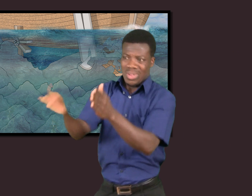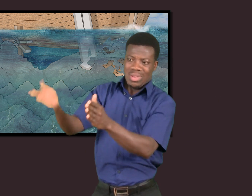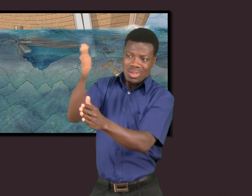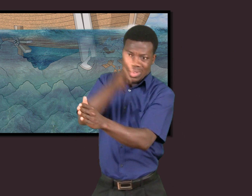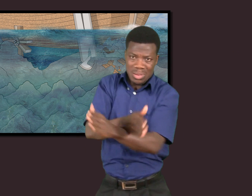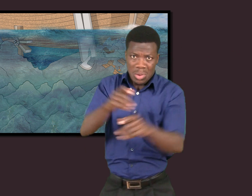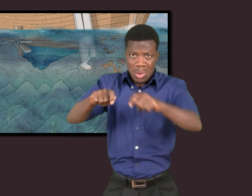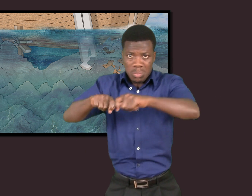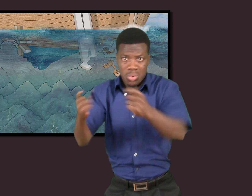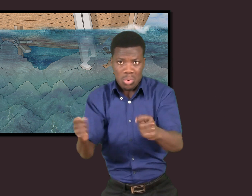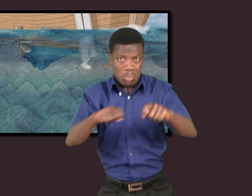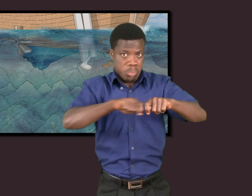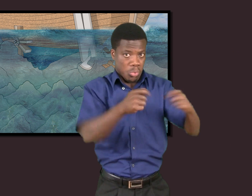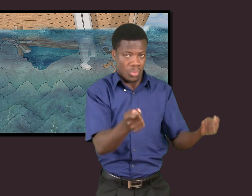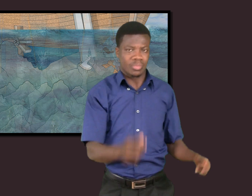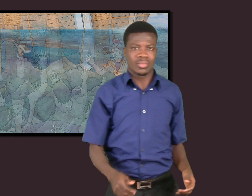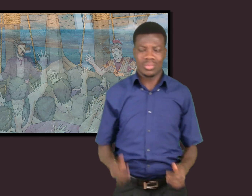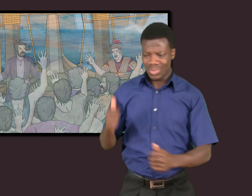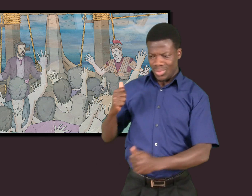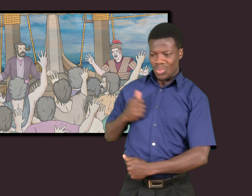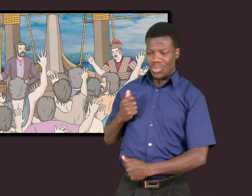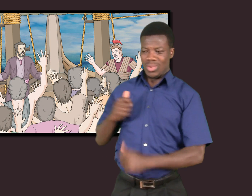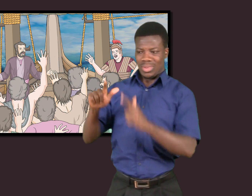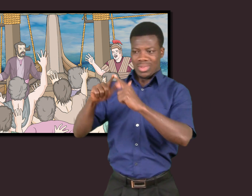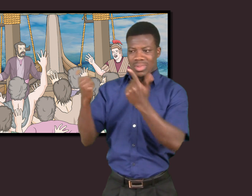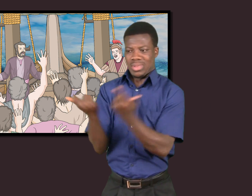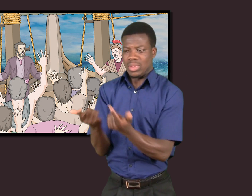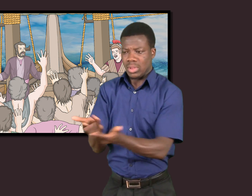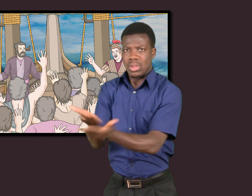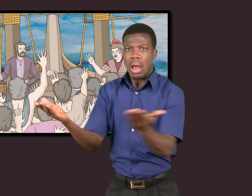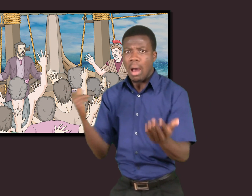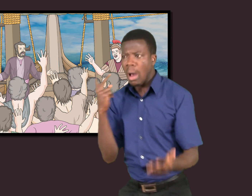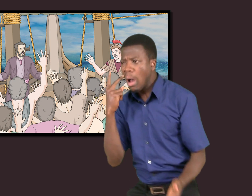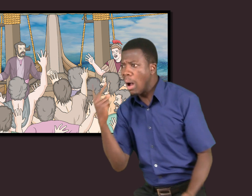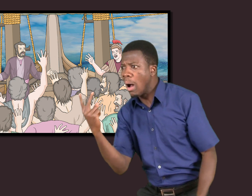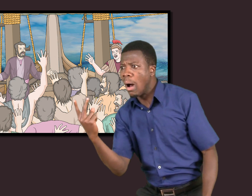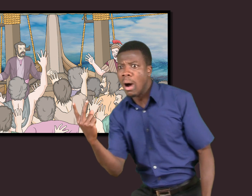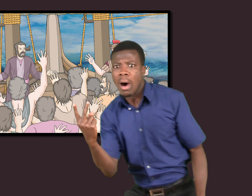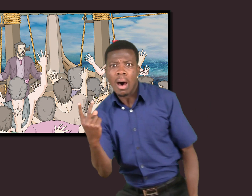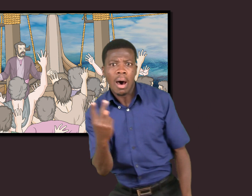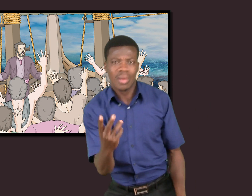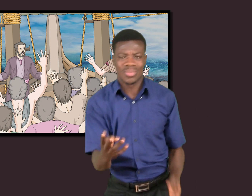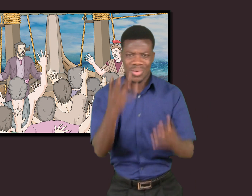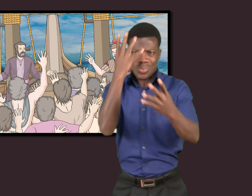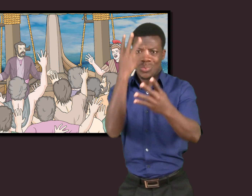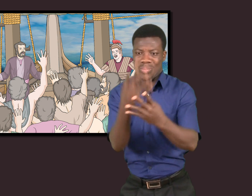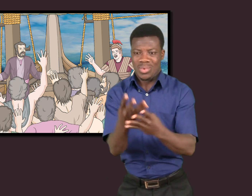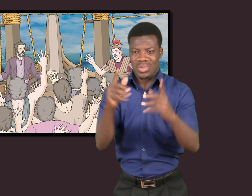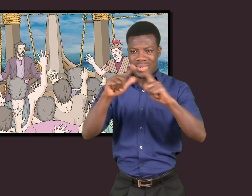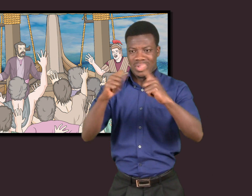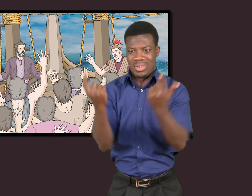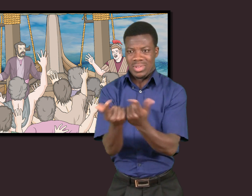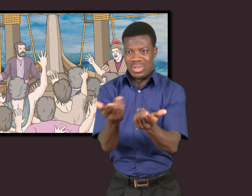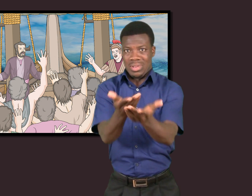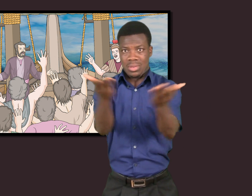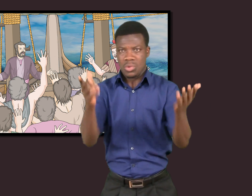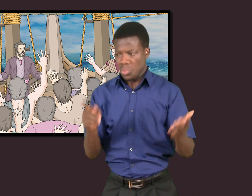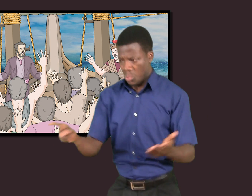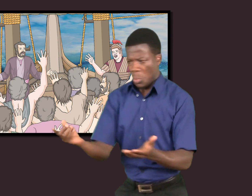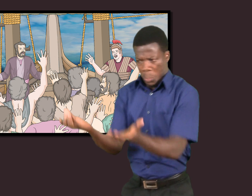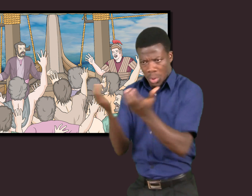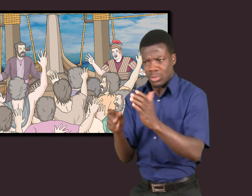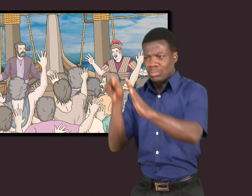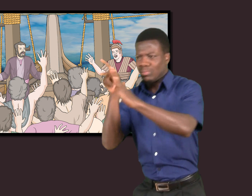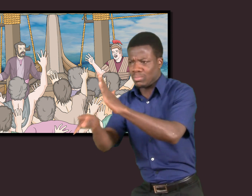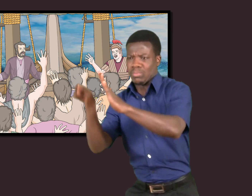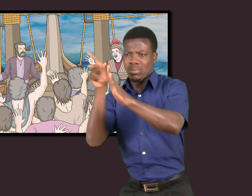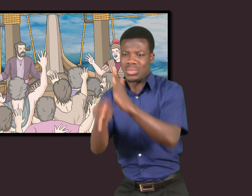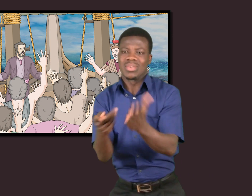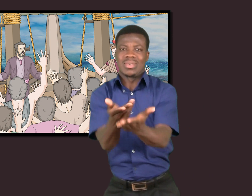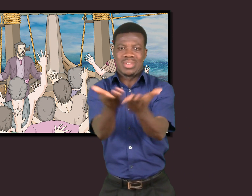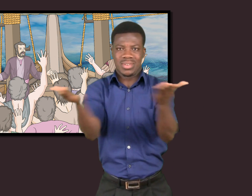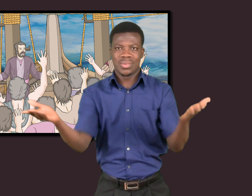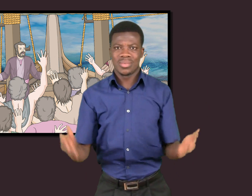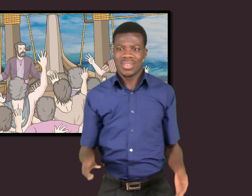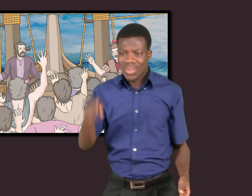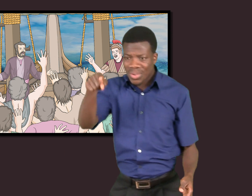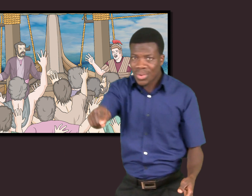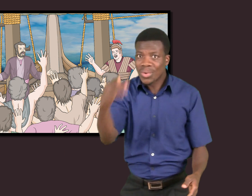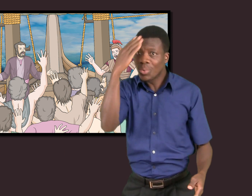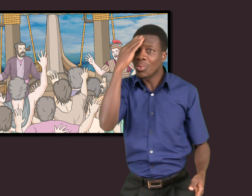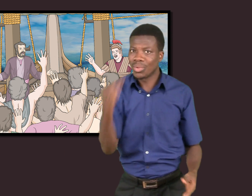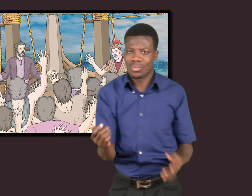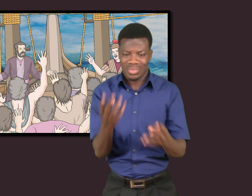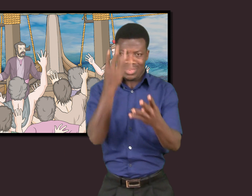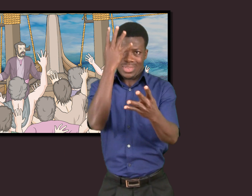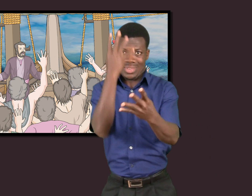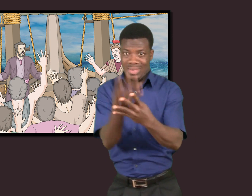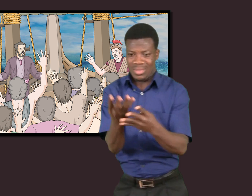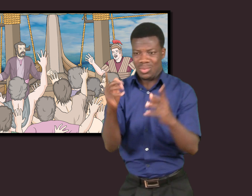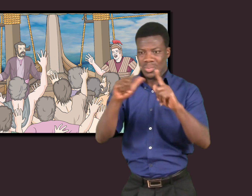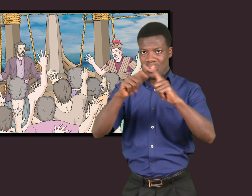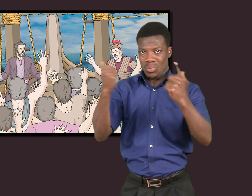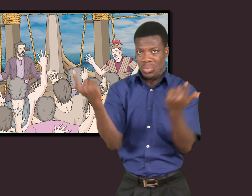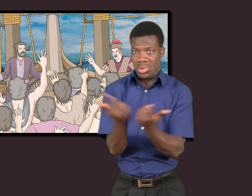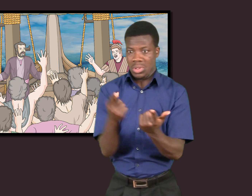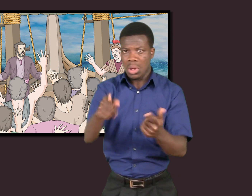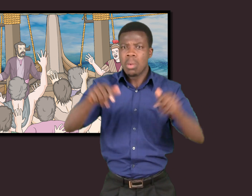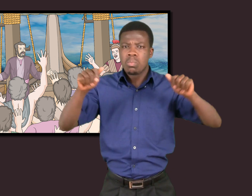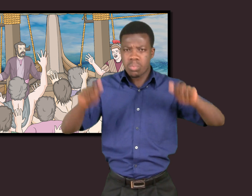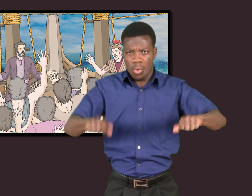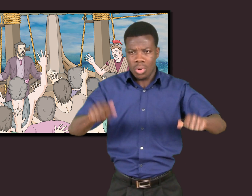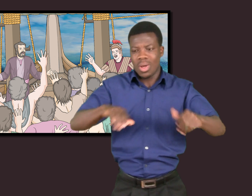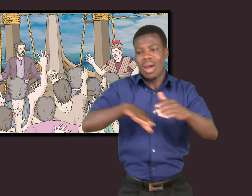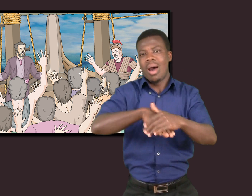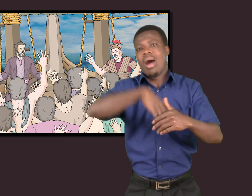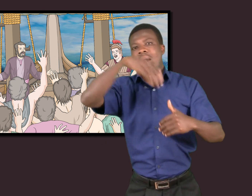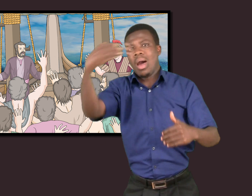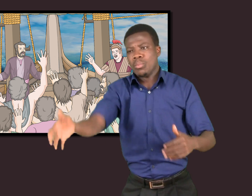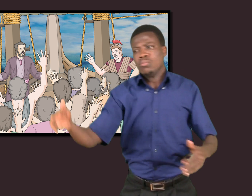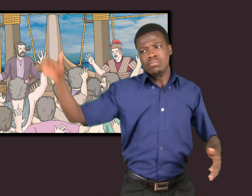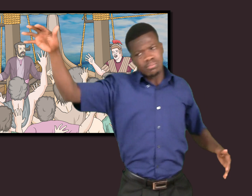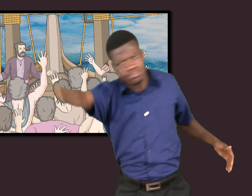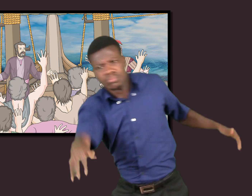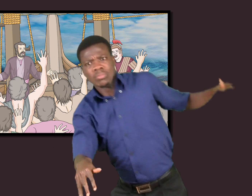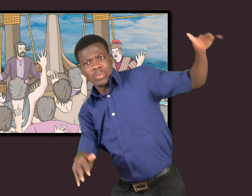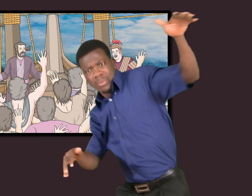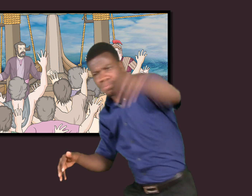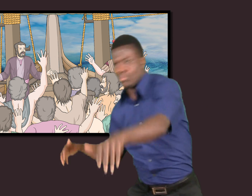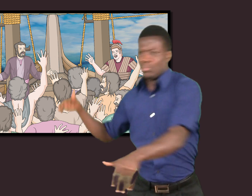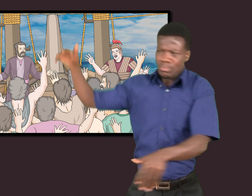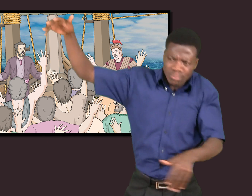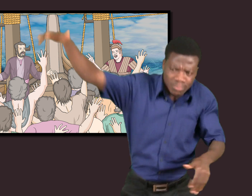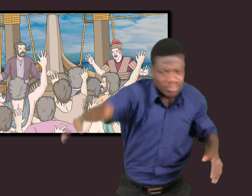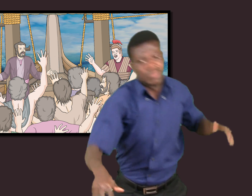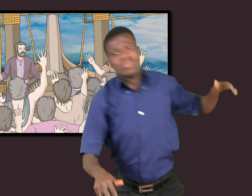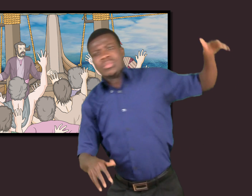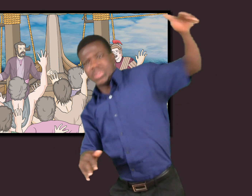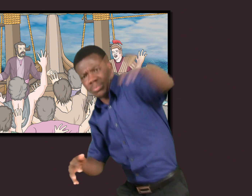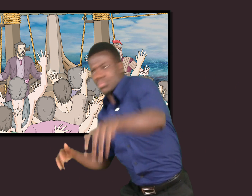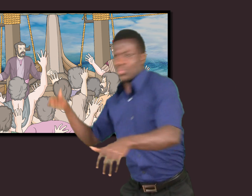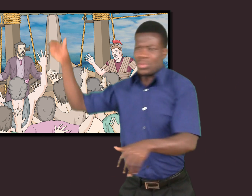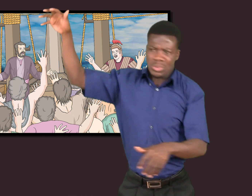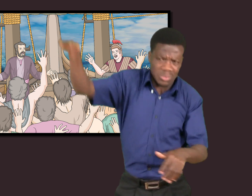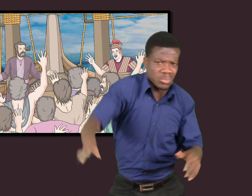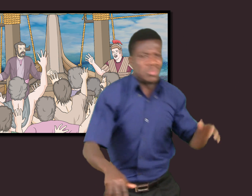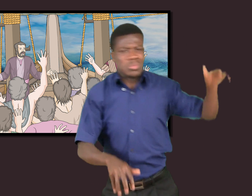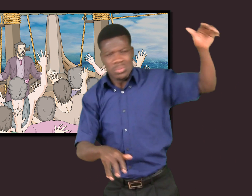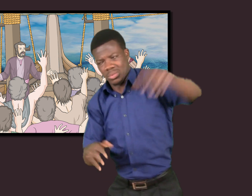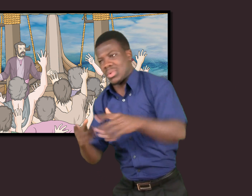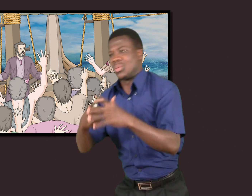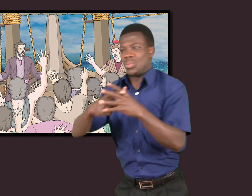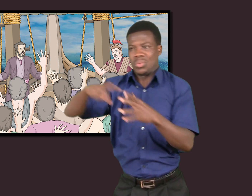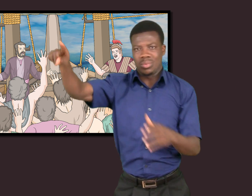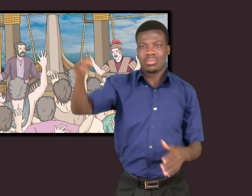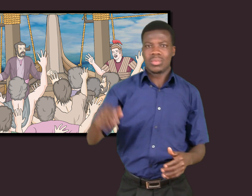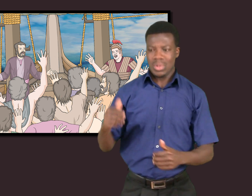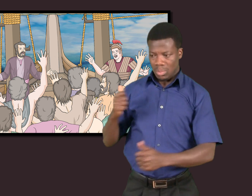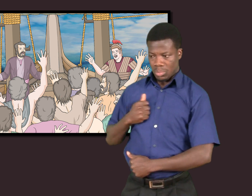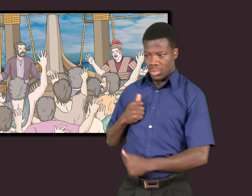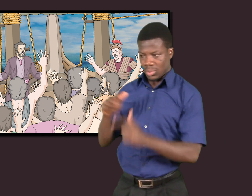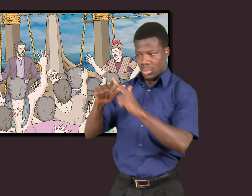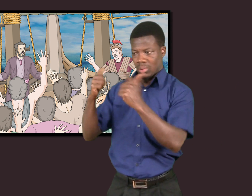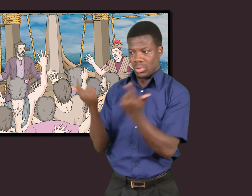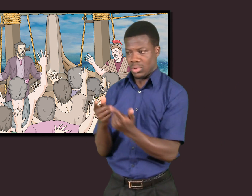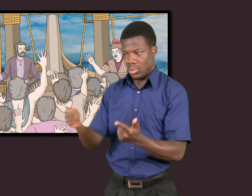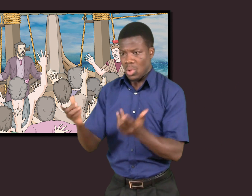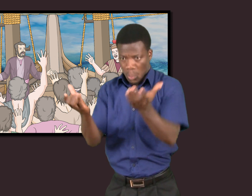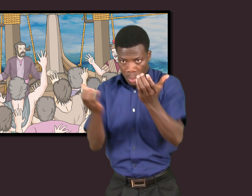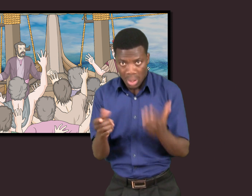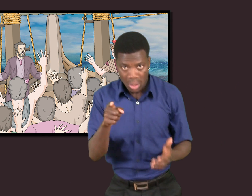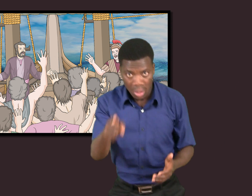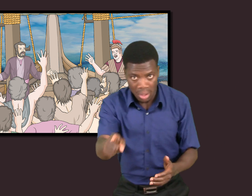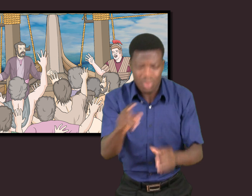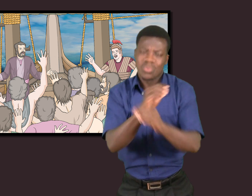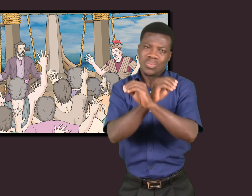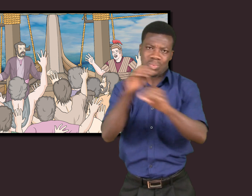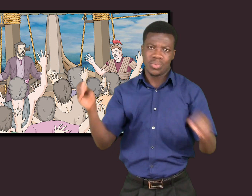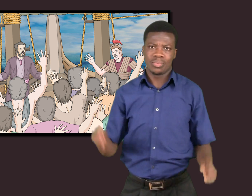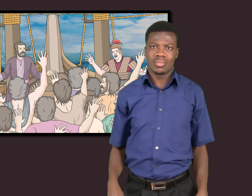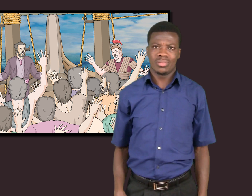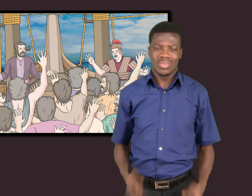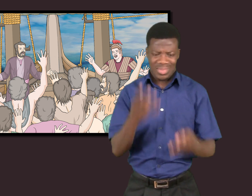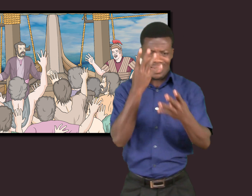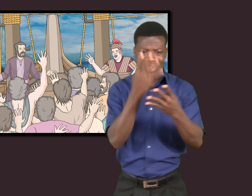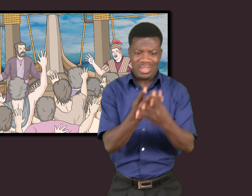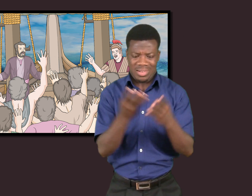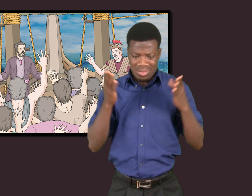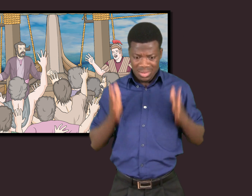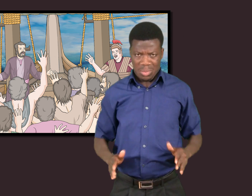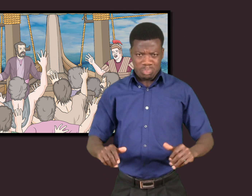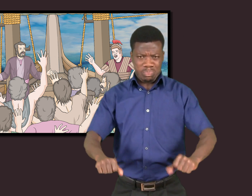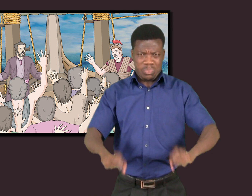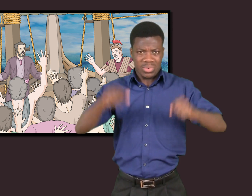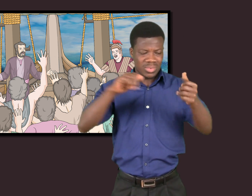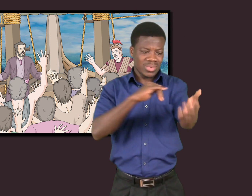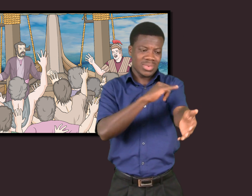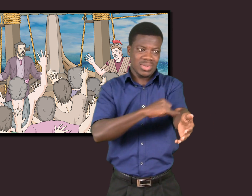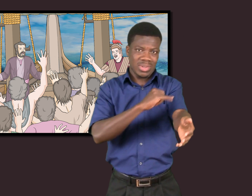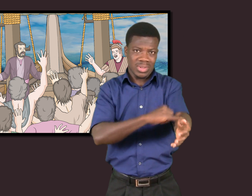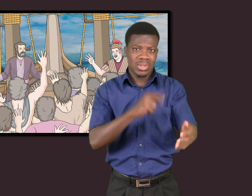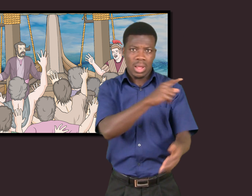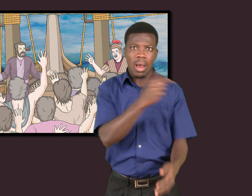The soldiers planned to kill the prisoners so none of them could swim to freedom.